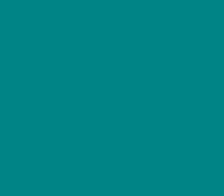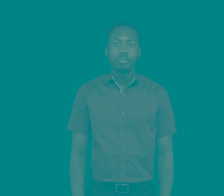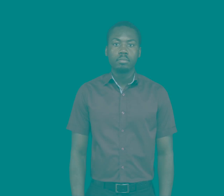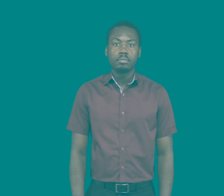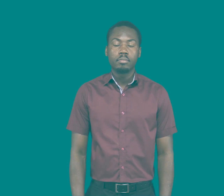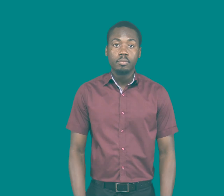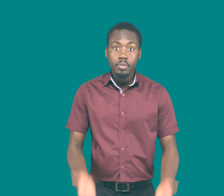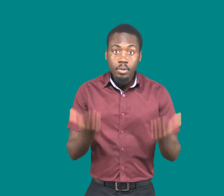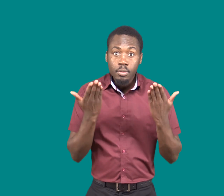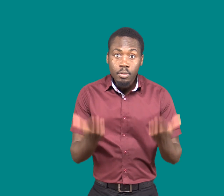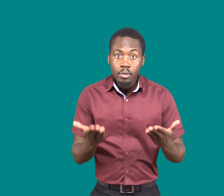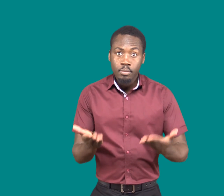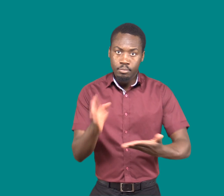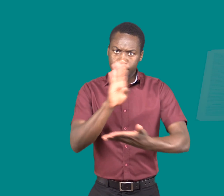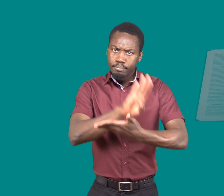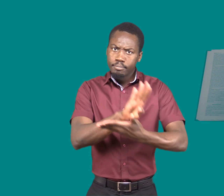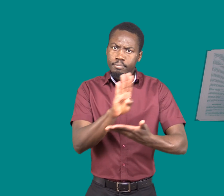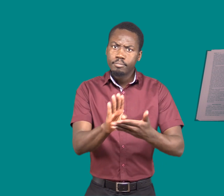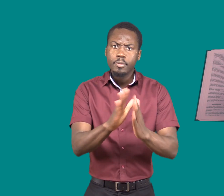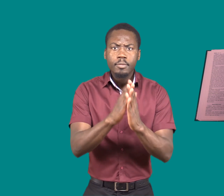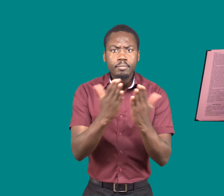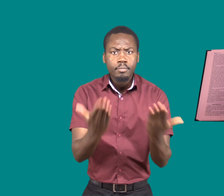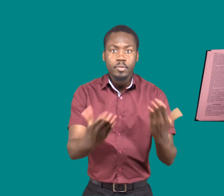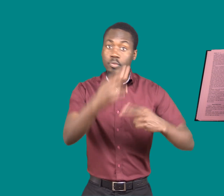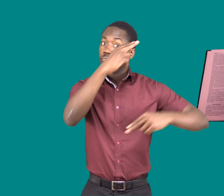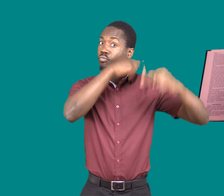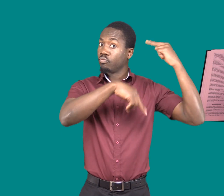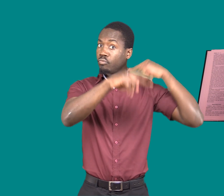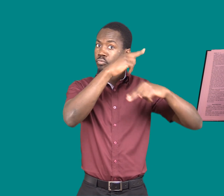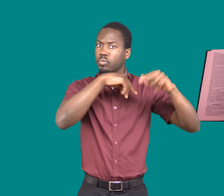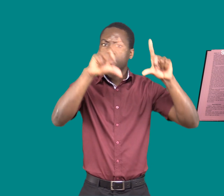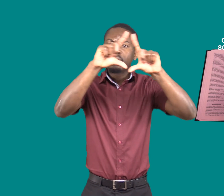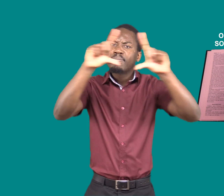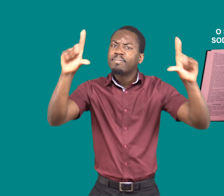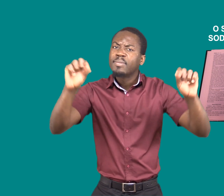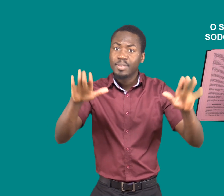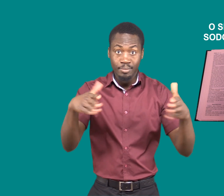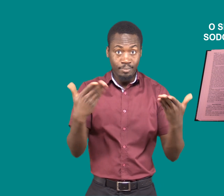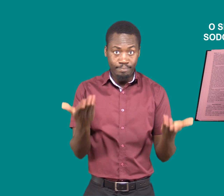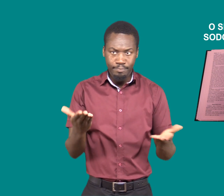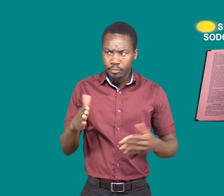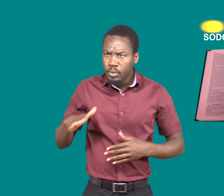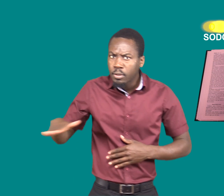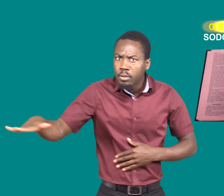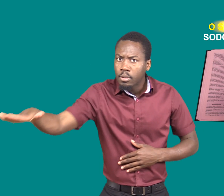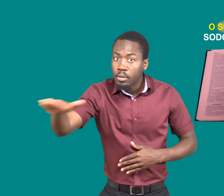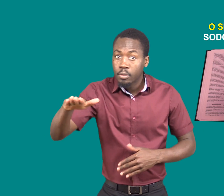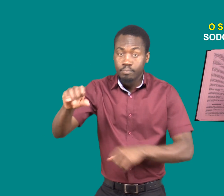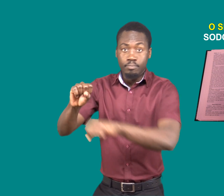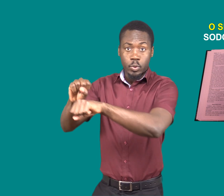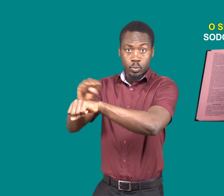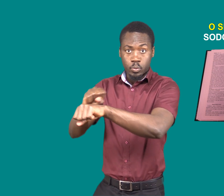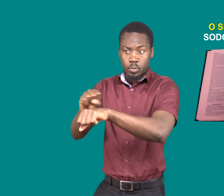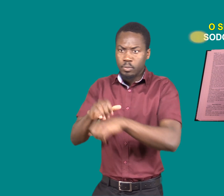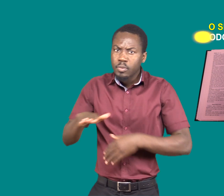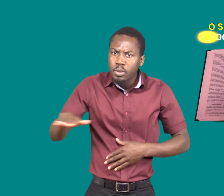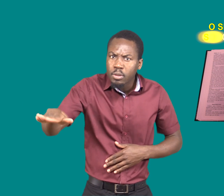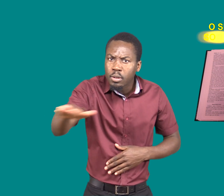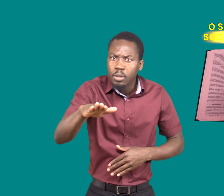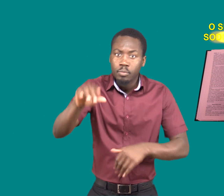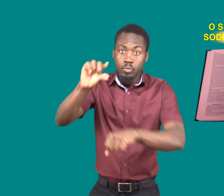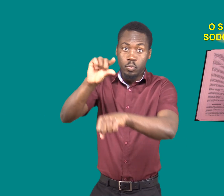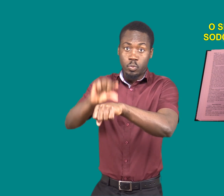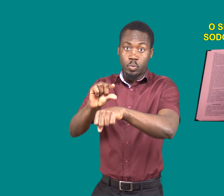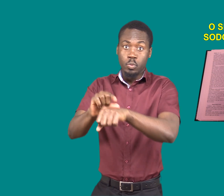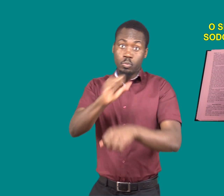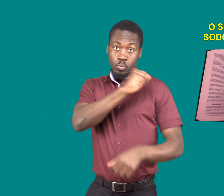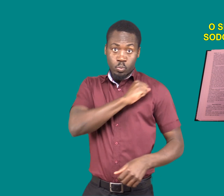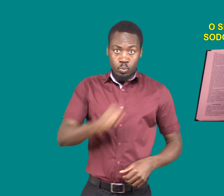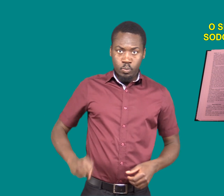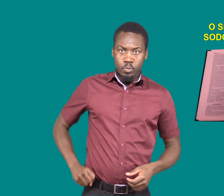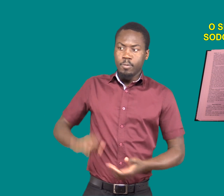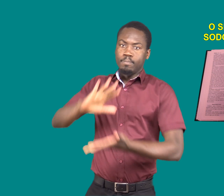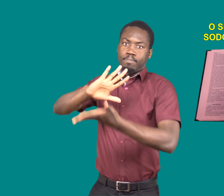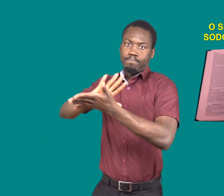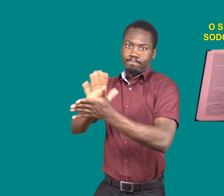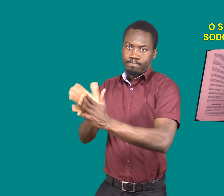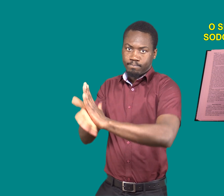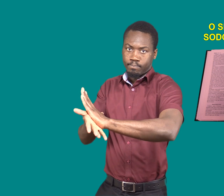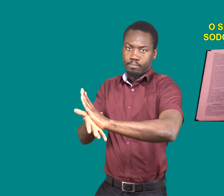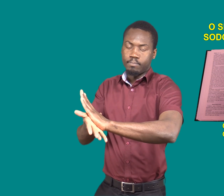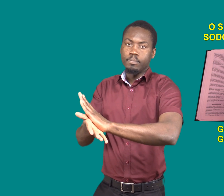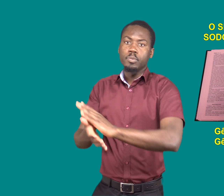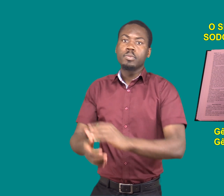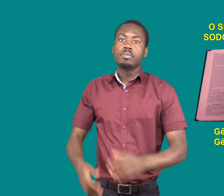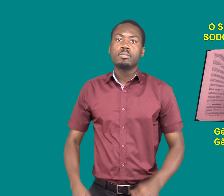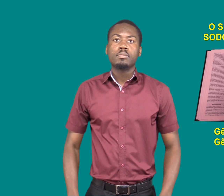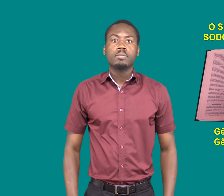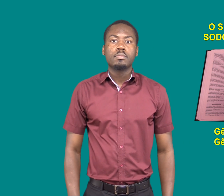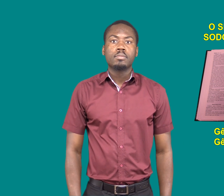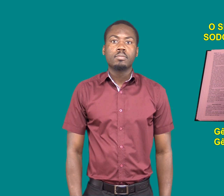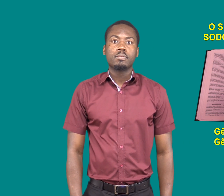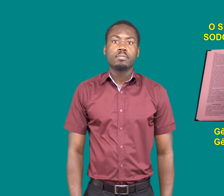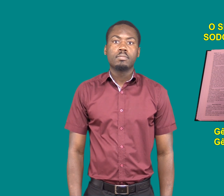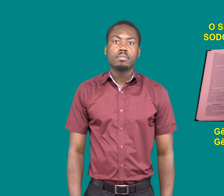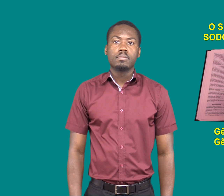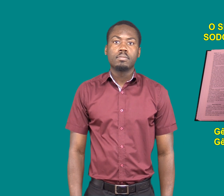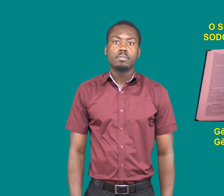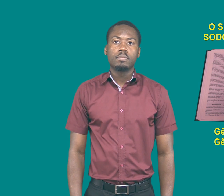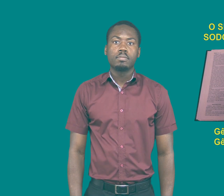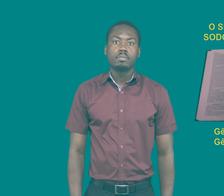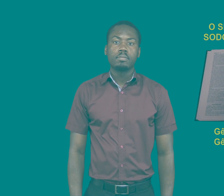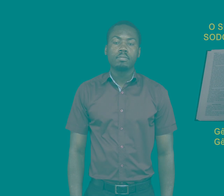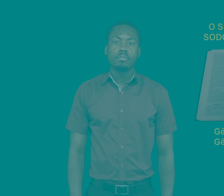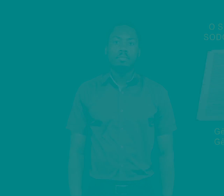The Lord destroys Sodom and Gomorrah